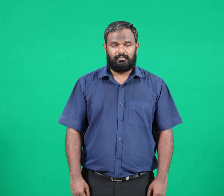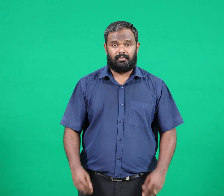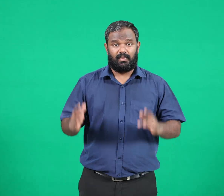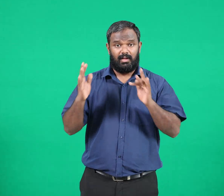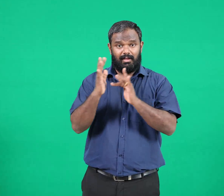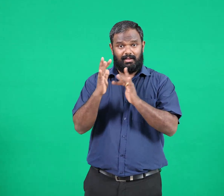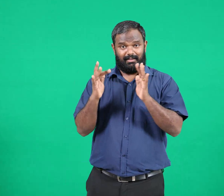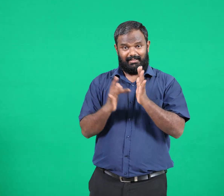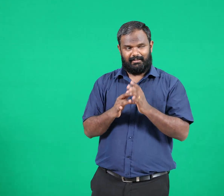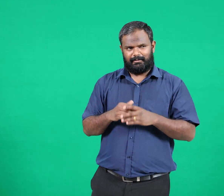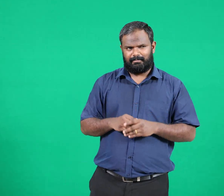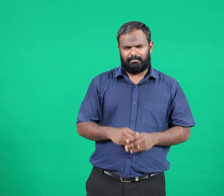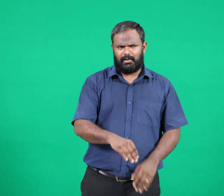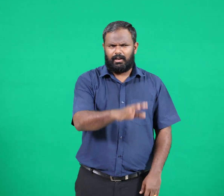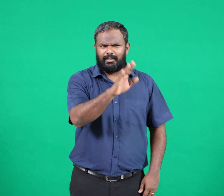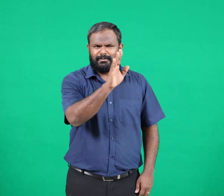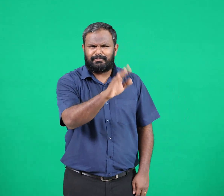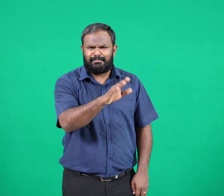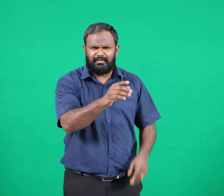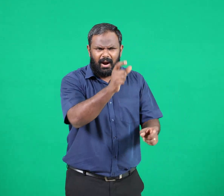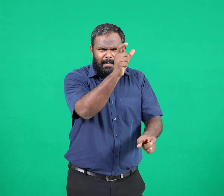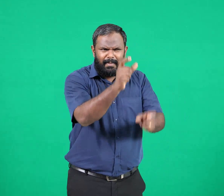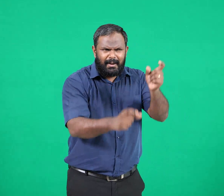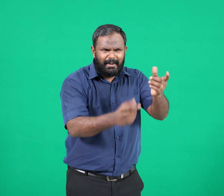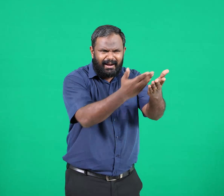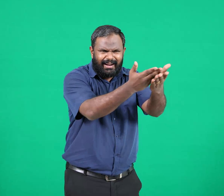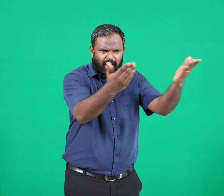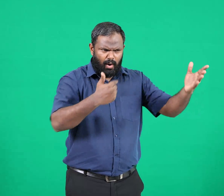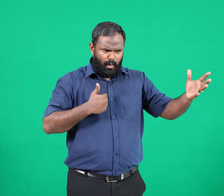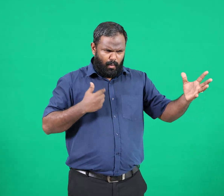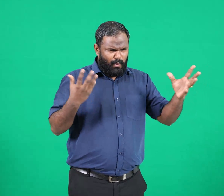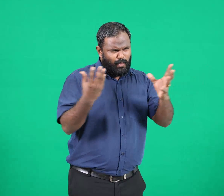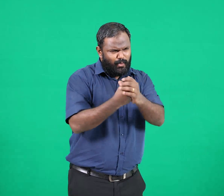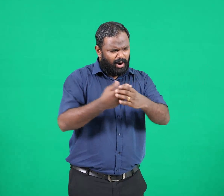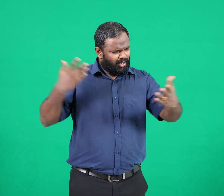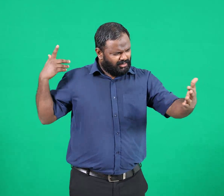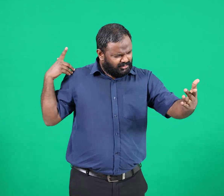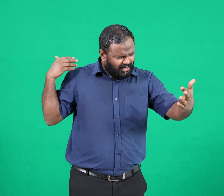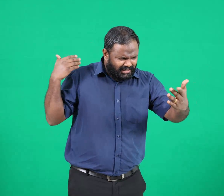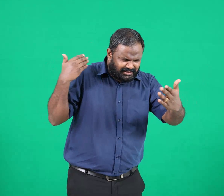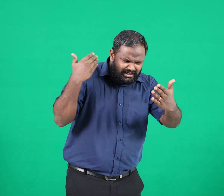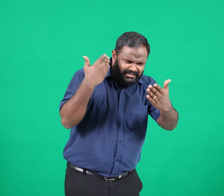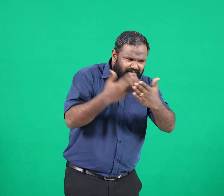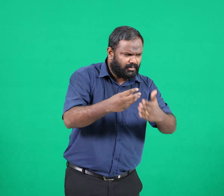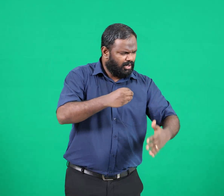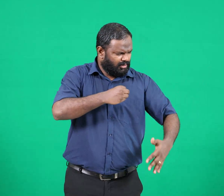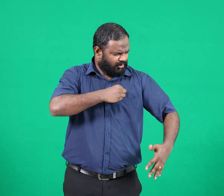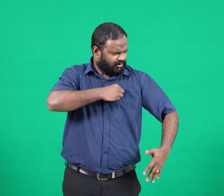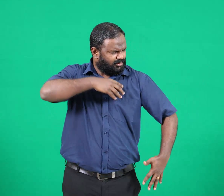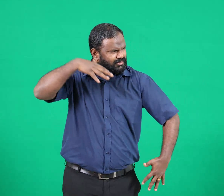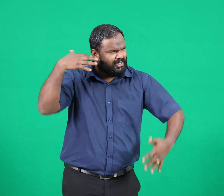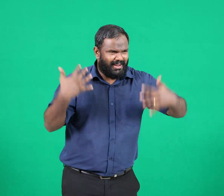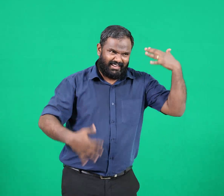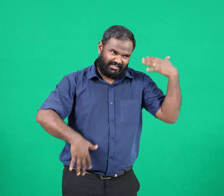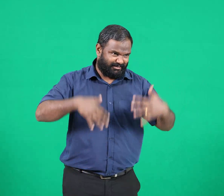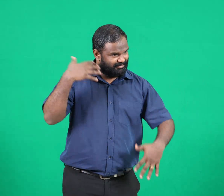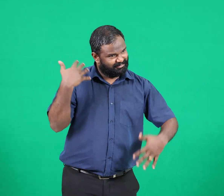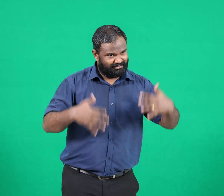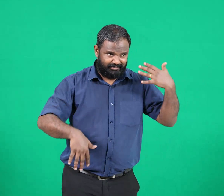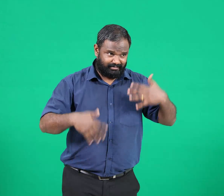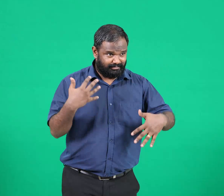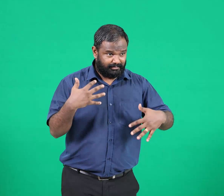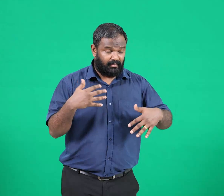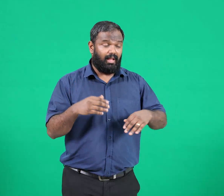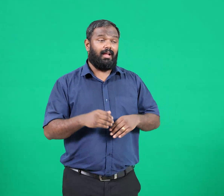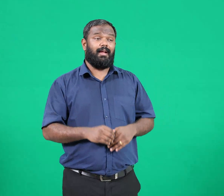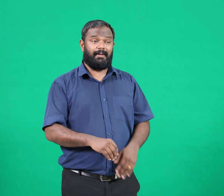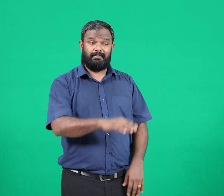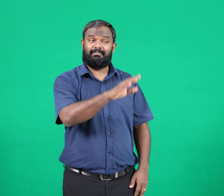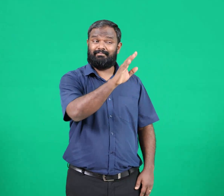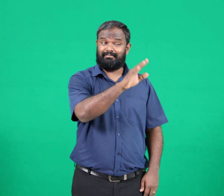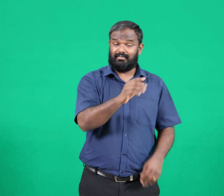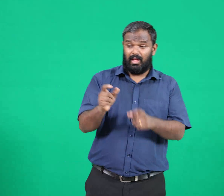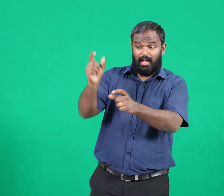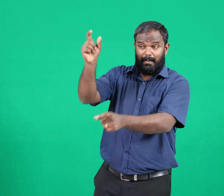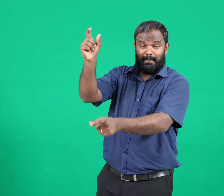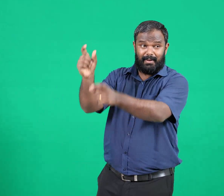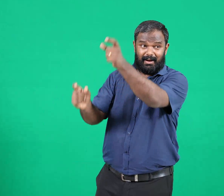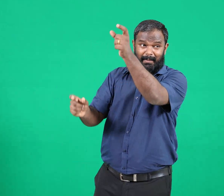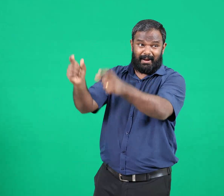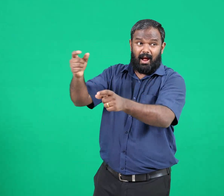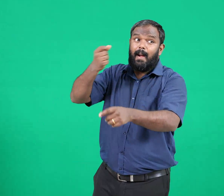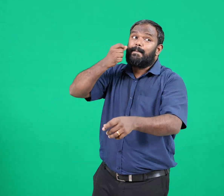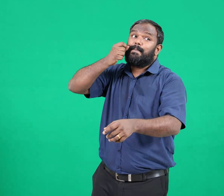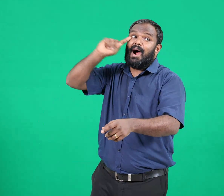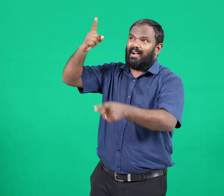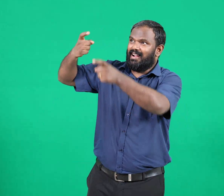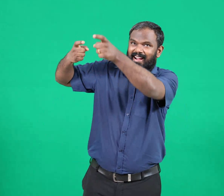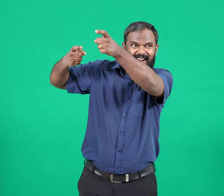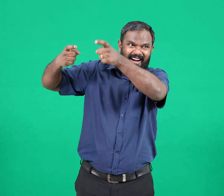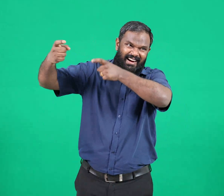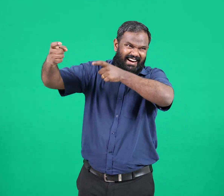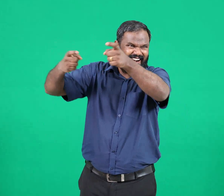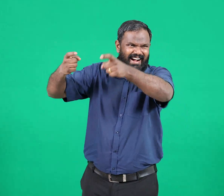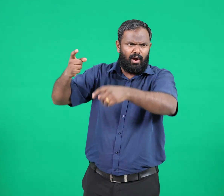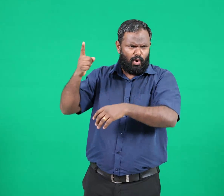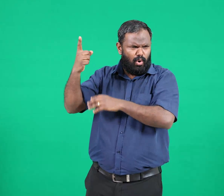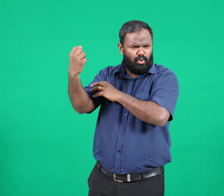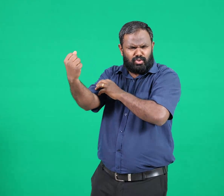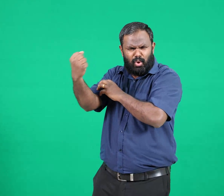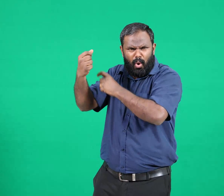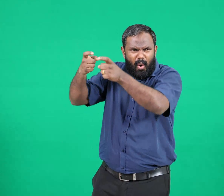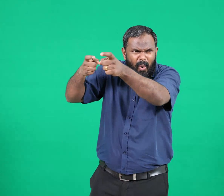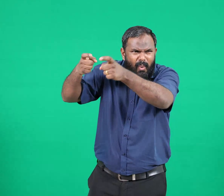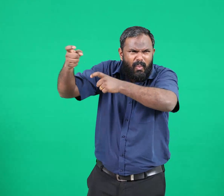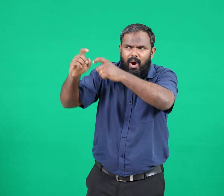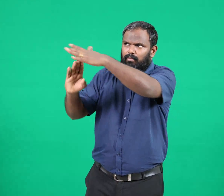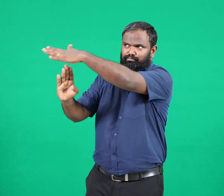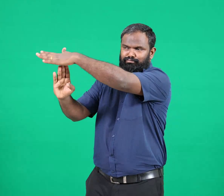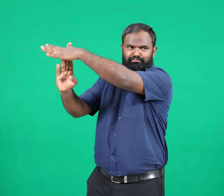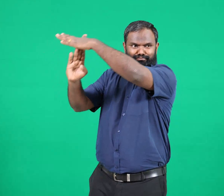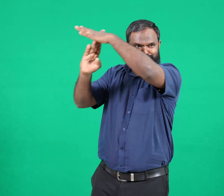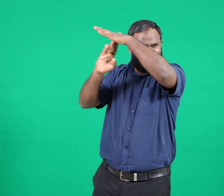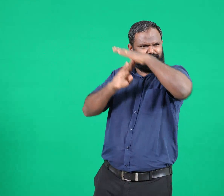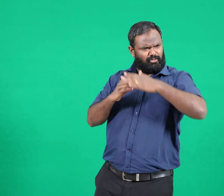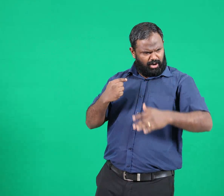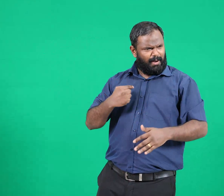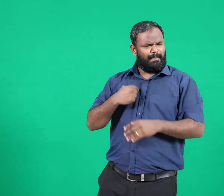You are the ones who have stood by Me in My trials.